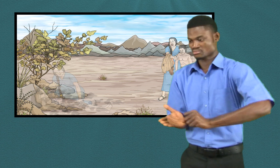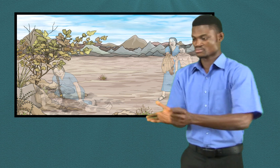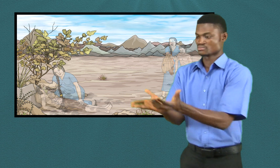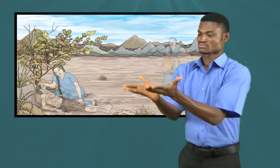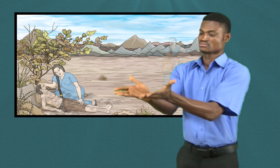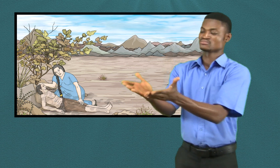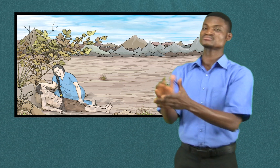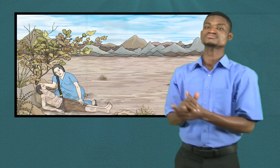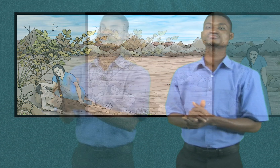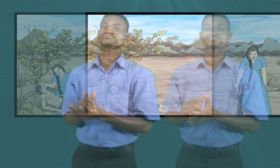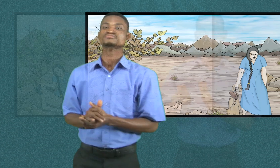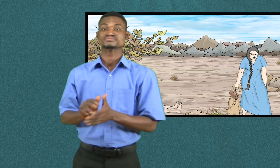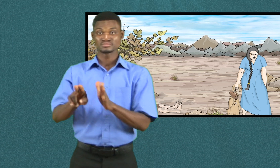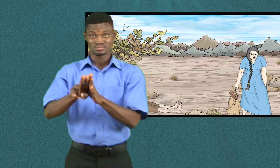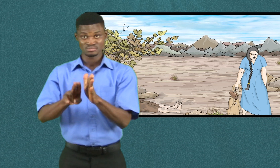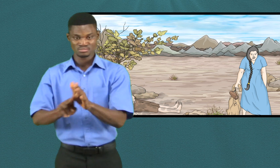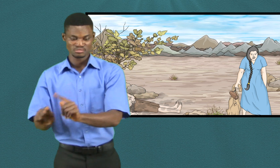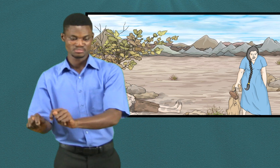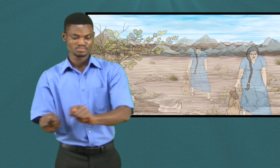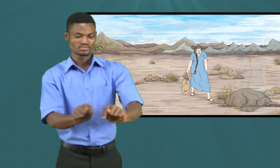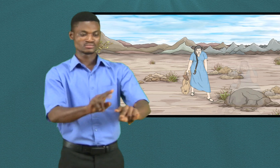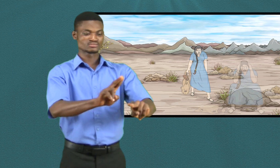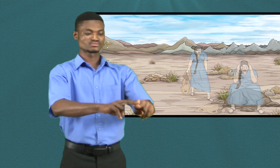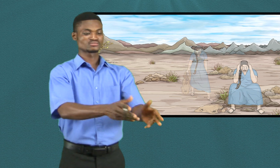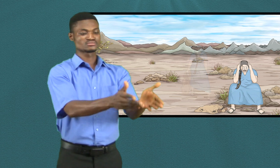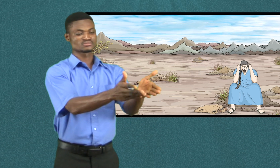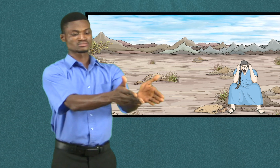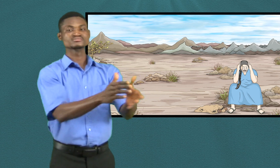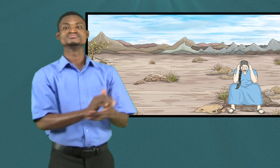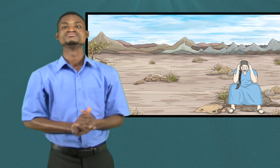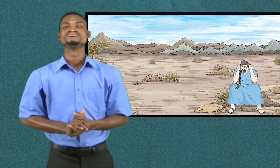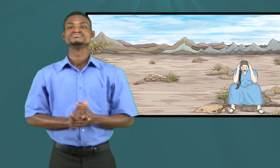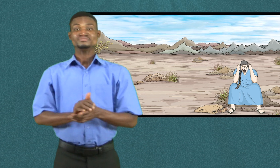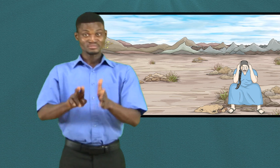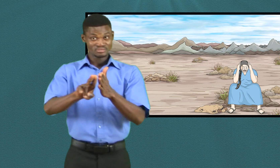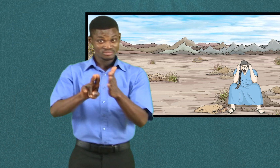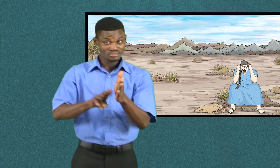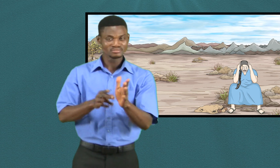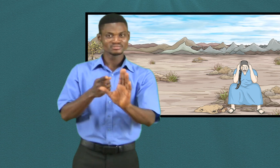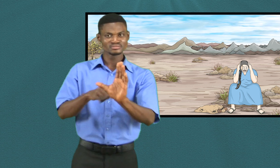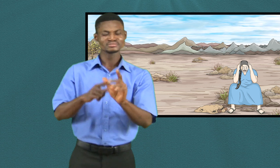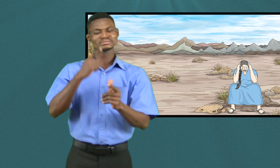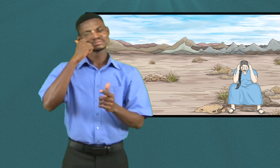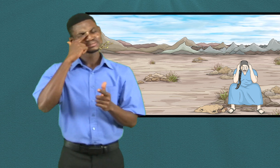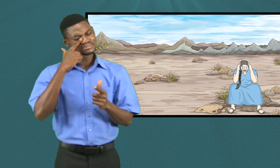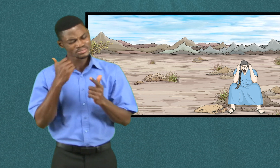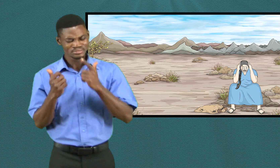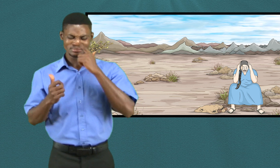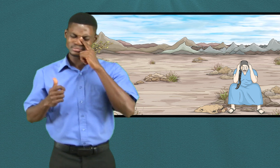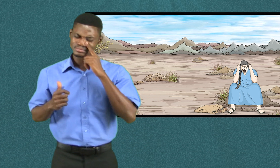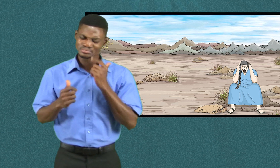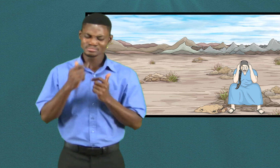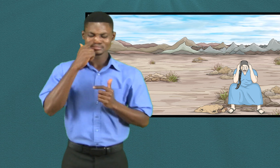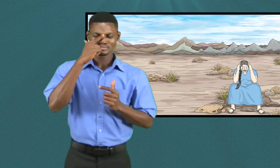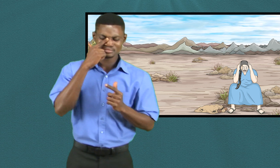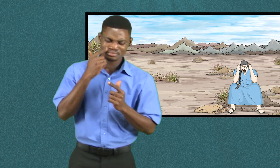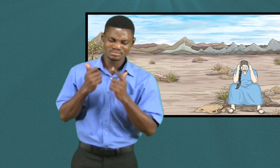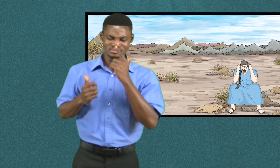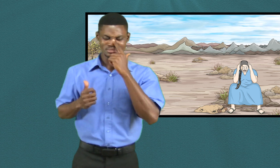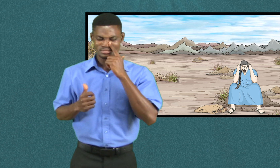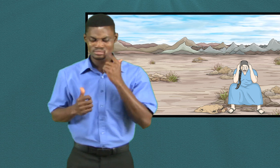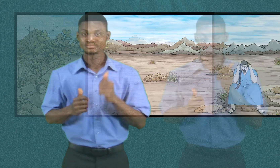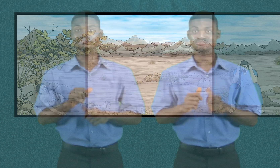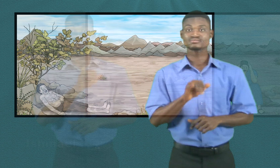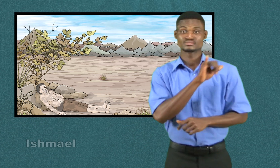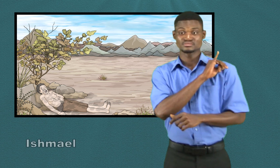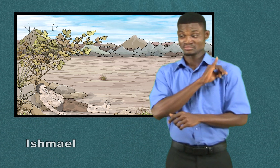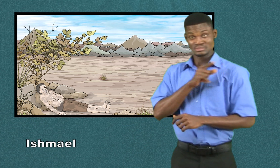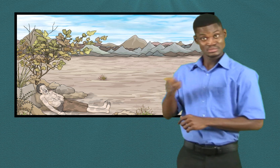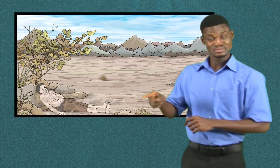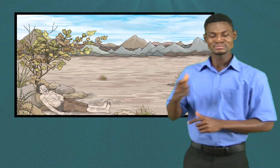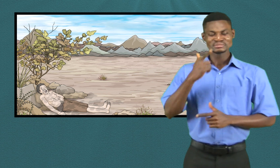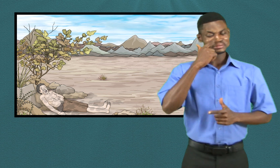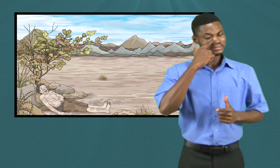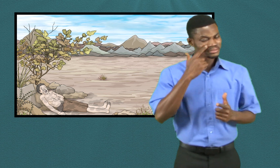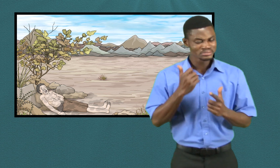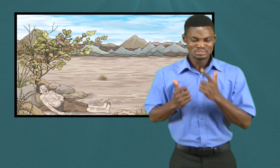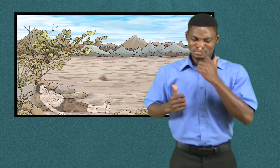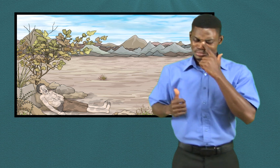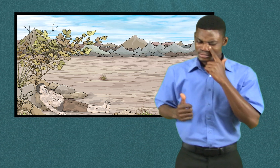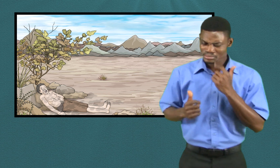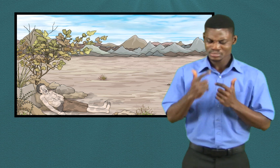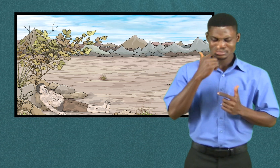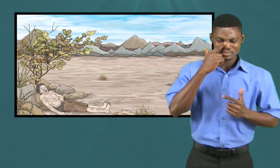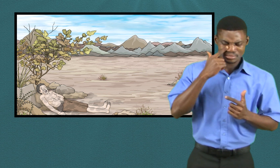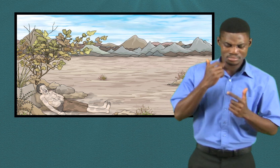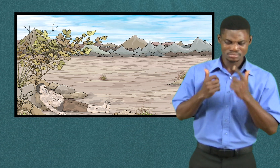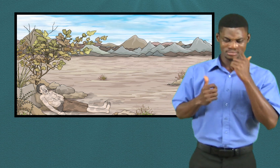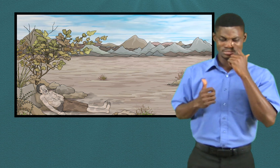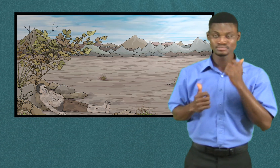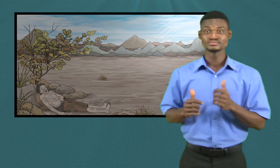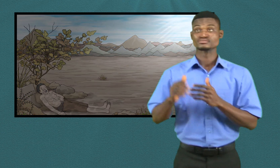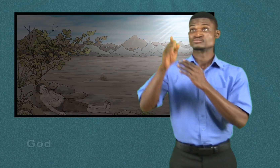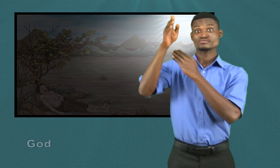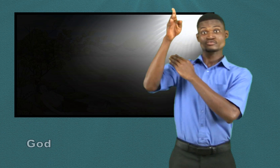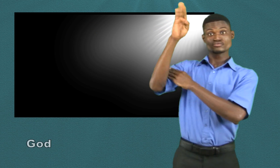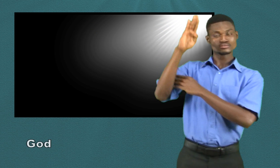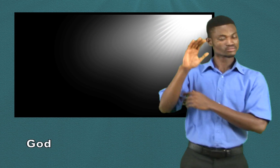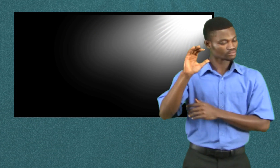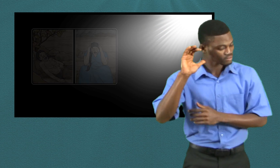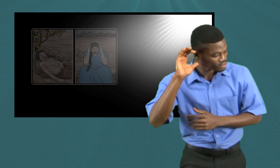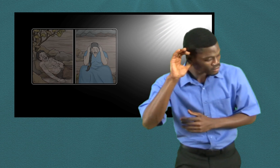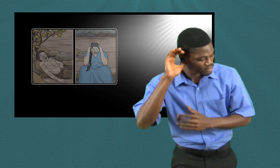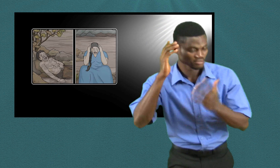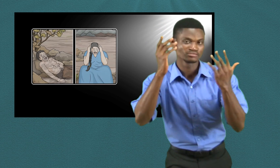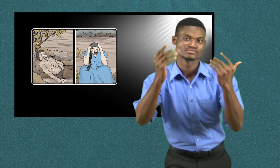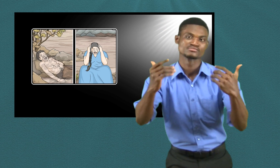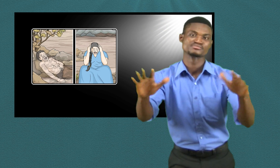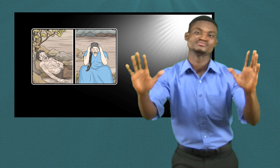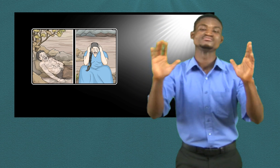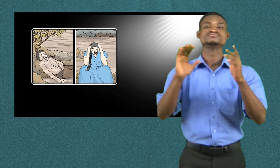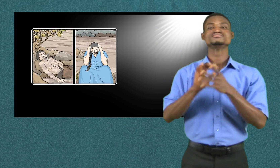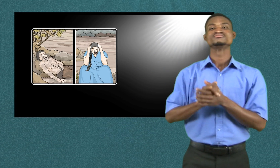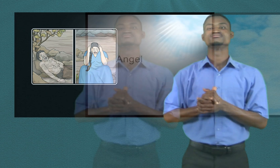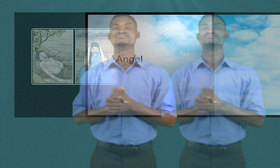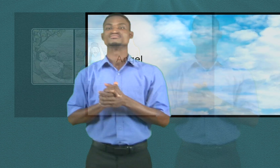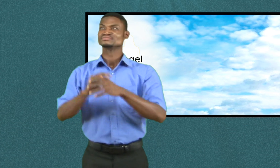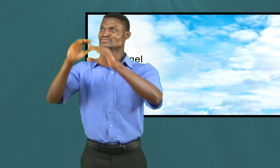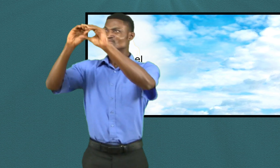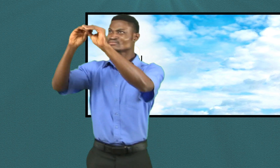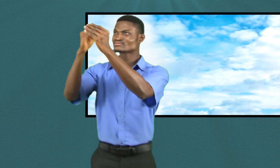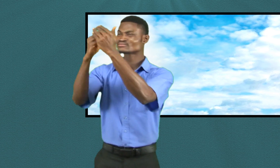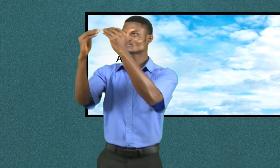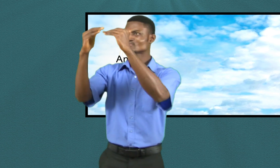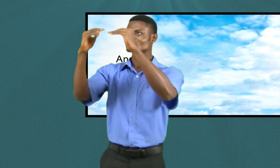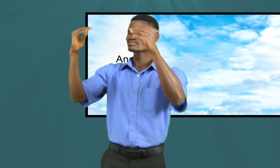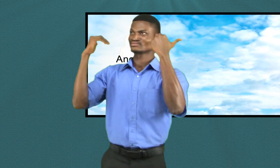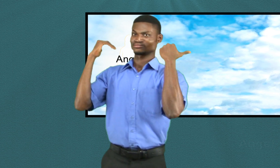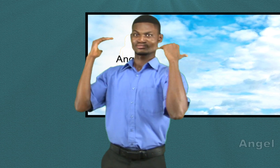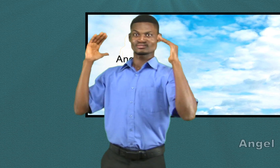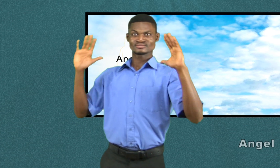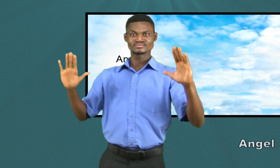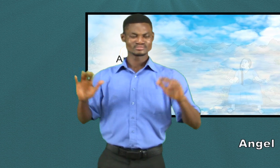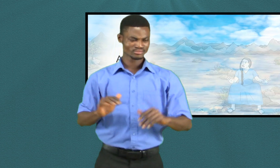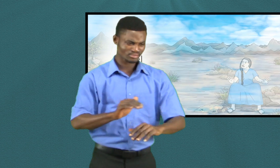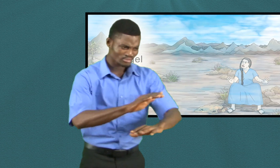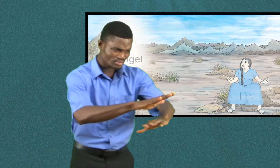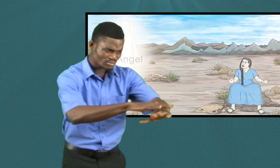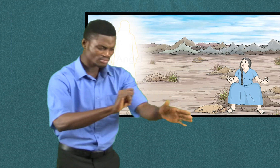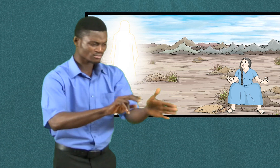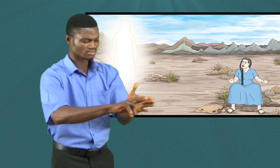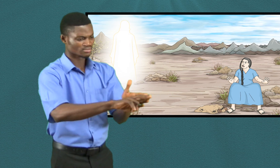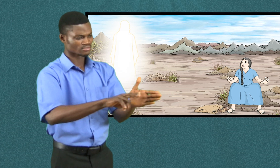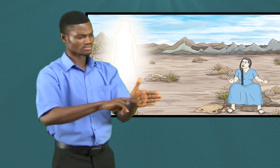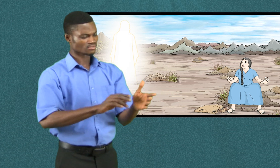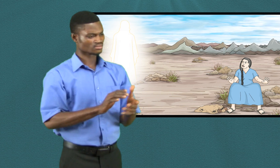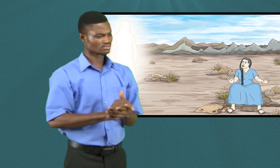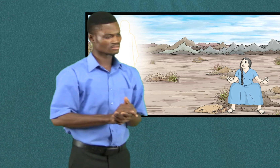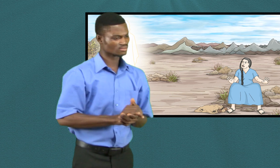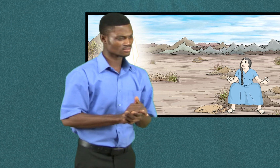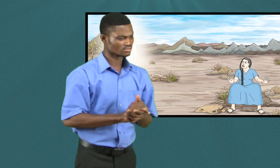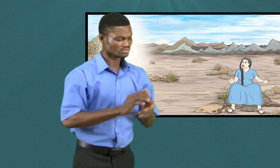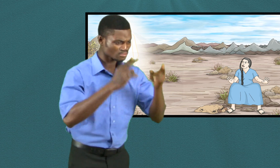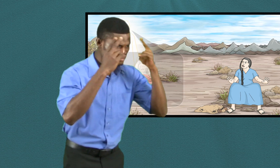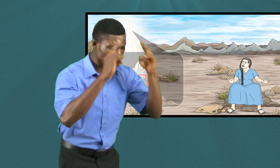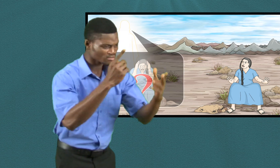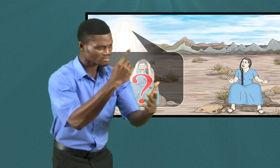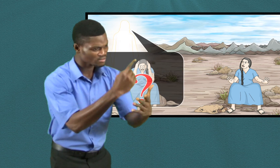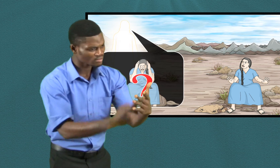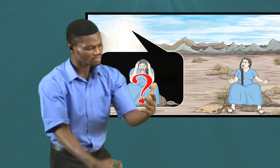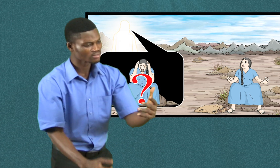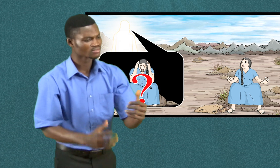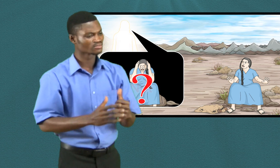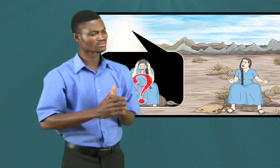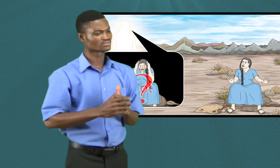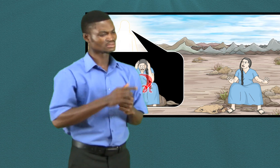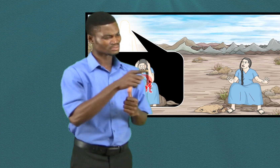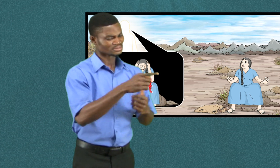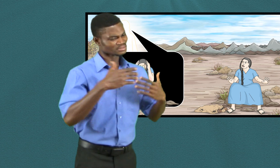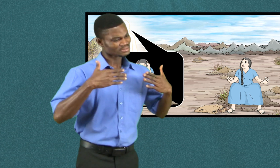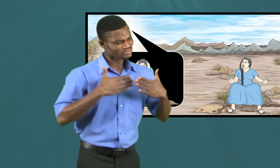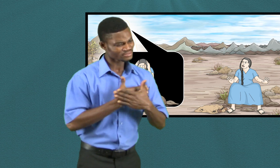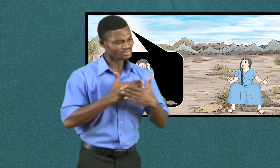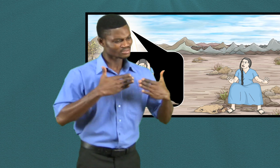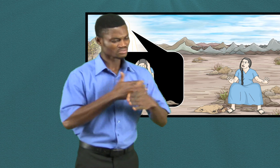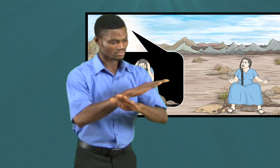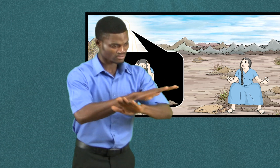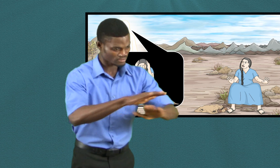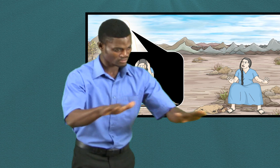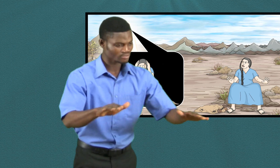Then she went off and sat down nearby, about a bowshot away, for she said, “I cannot bear to watch the boy die!” And as she sat nearby, she lifted up her voice and wept. Then God heard the voice of the boy, and the angel of God called to Hagar from heaven, “What is wrong, Hagar?